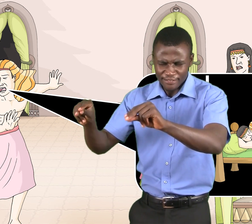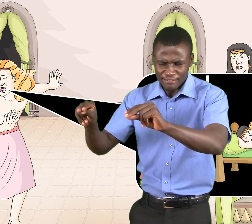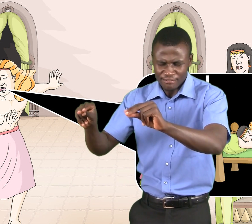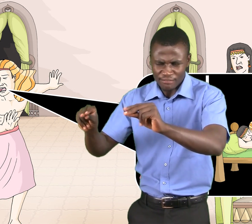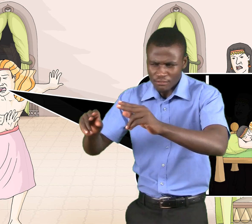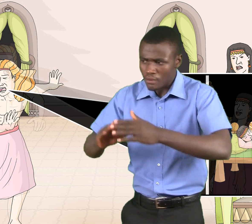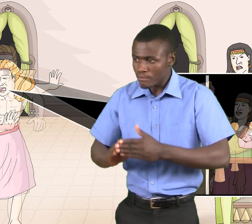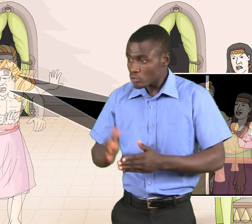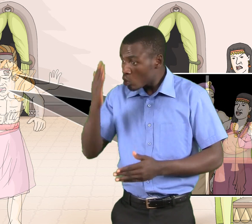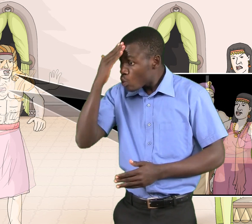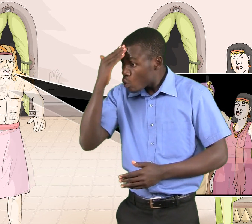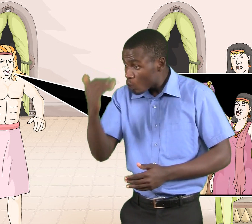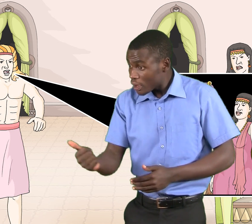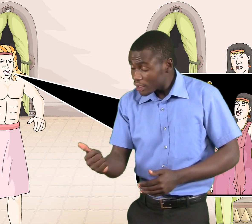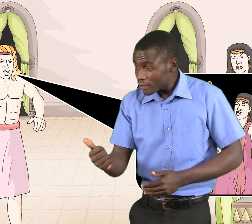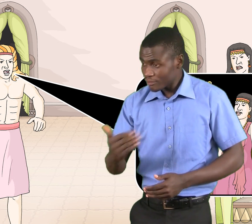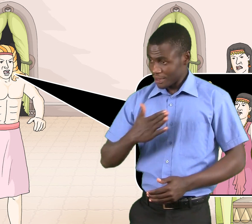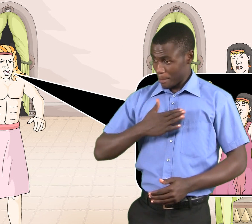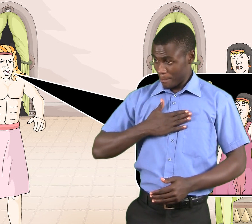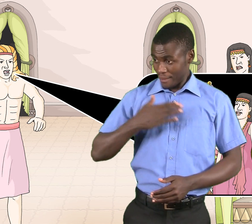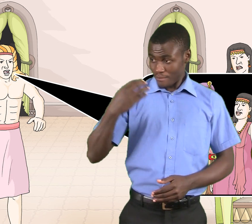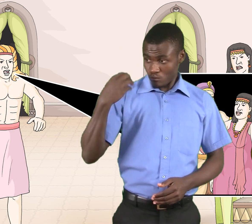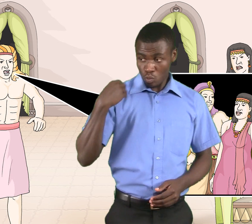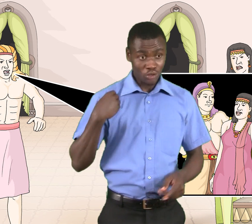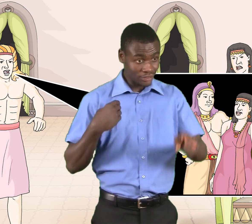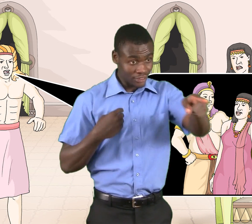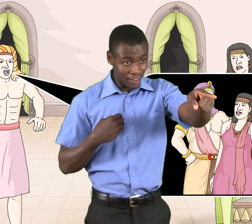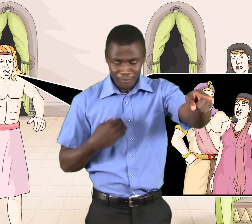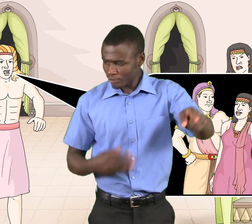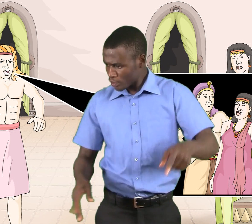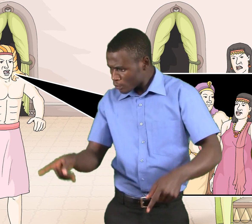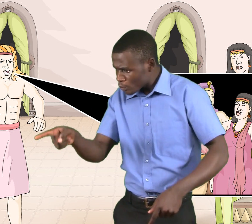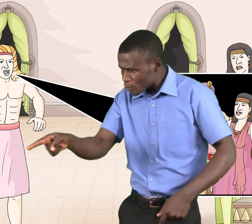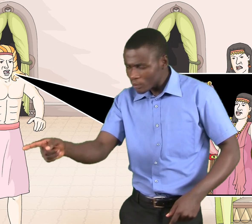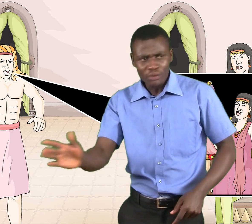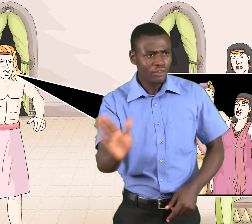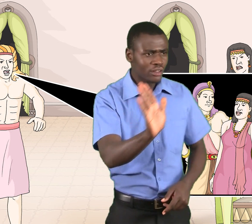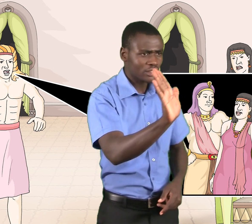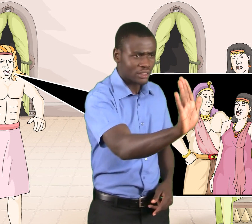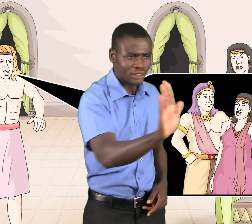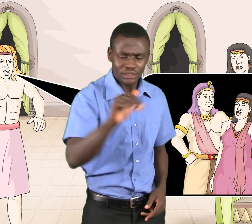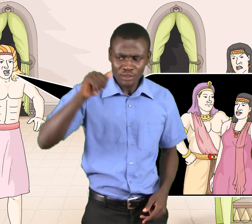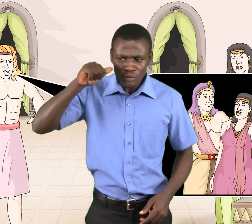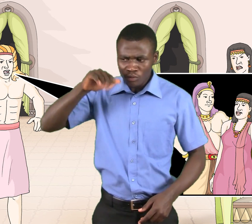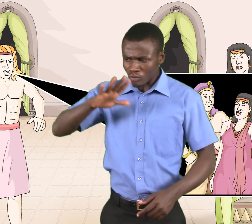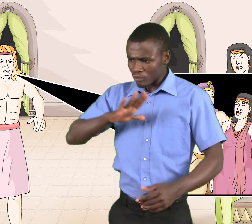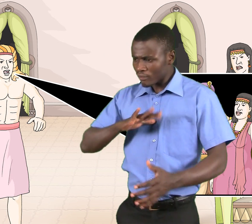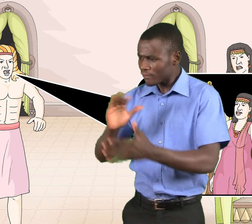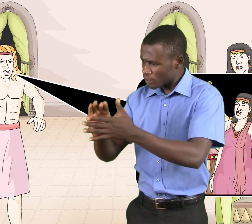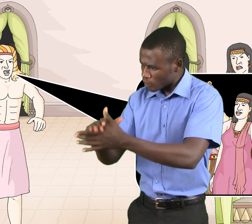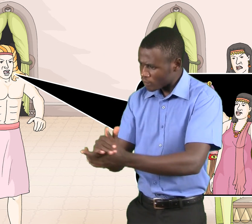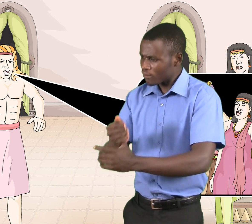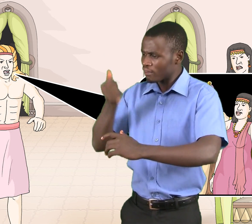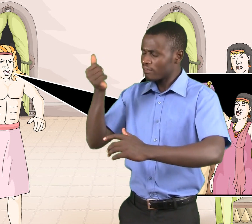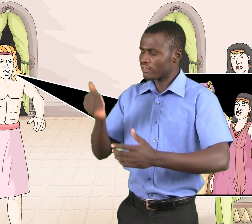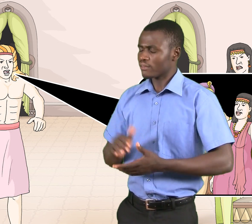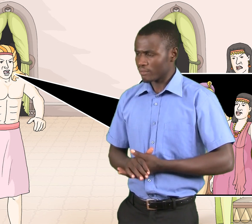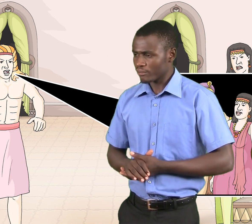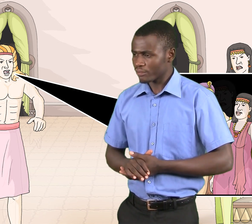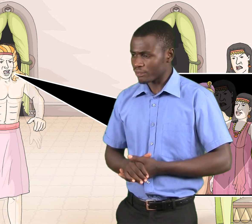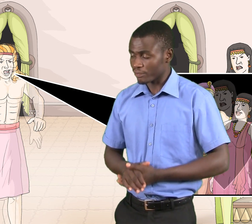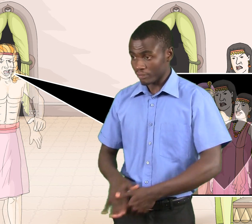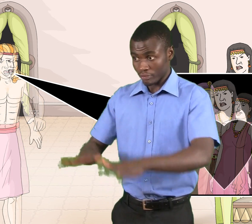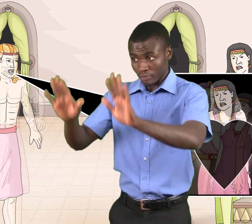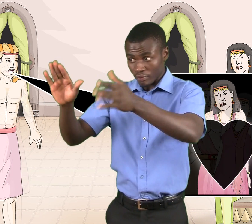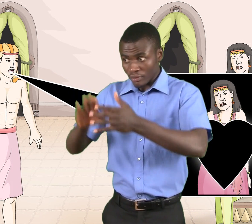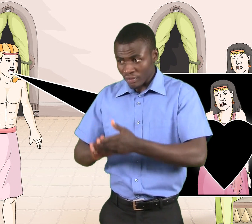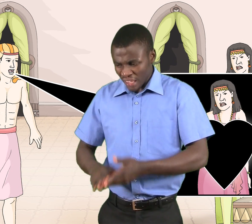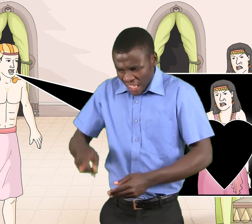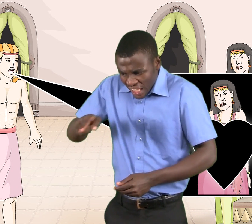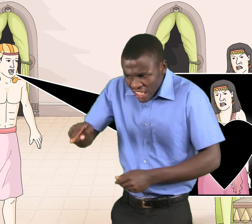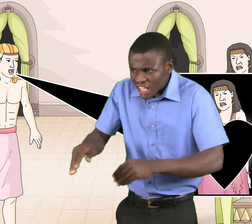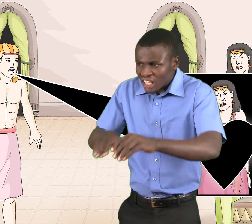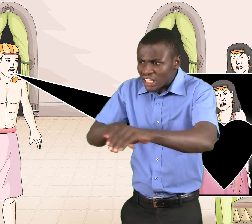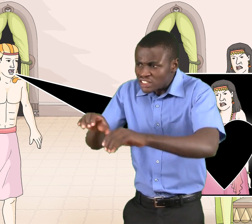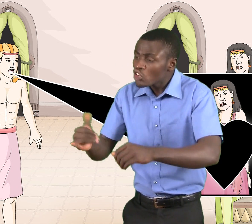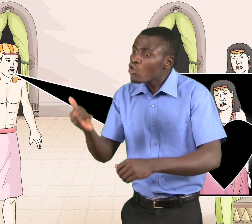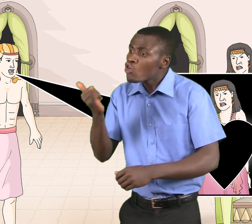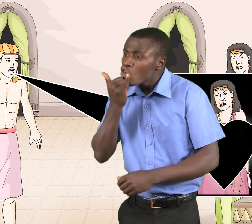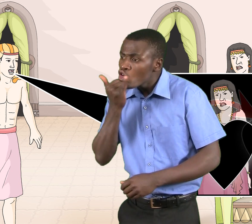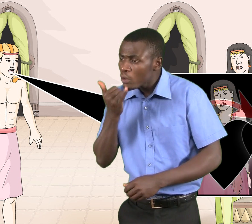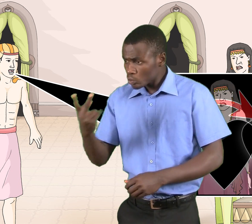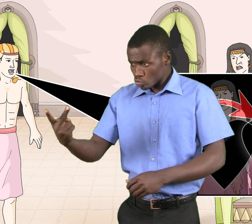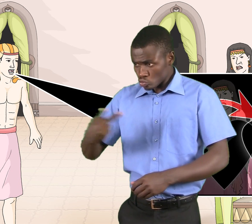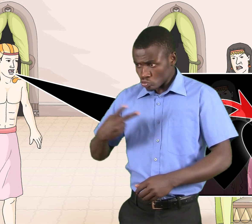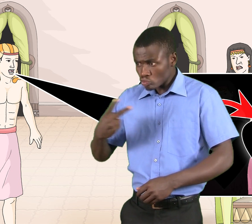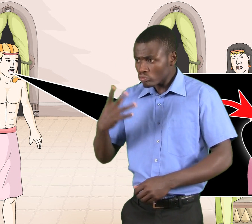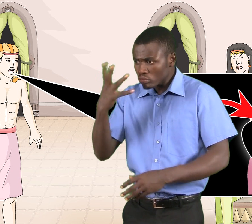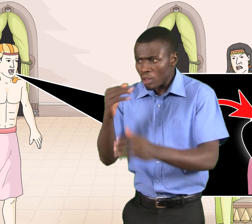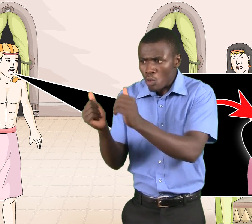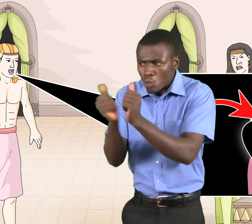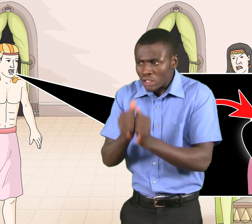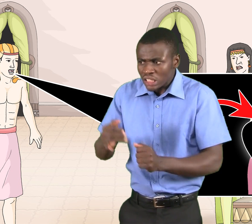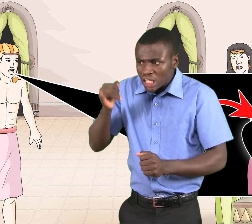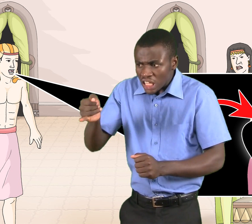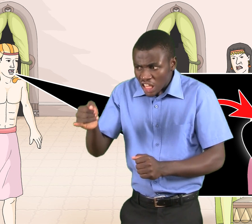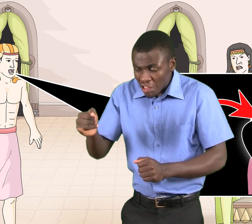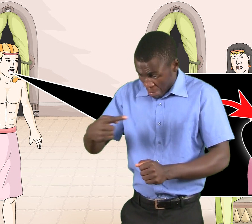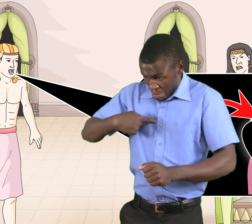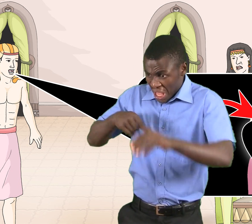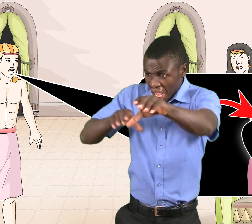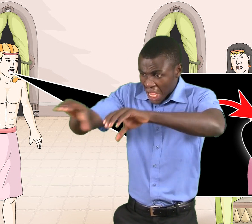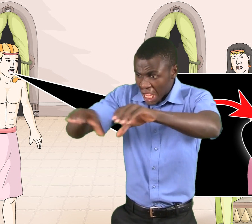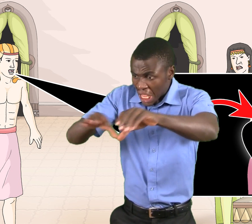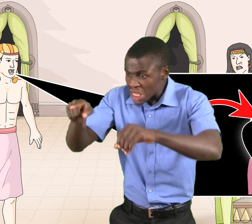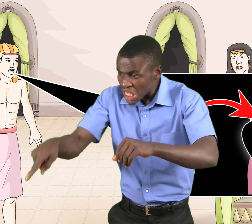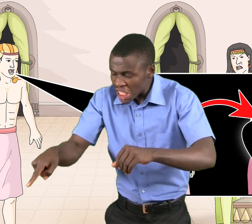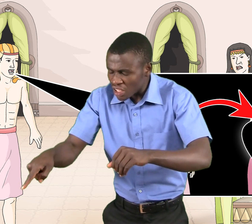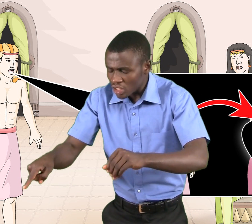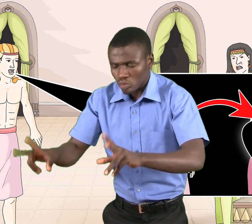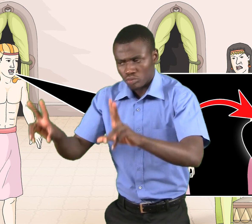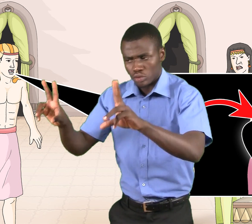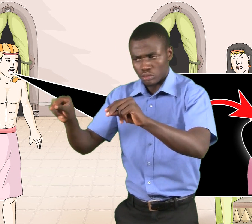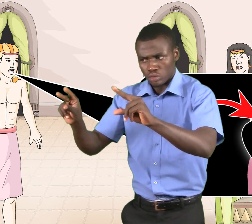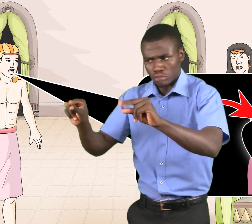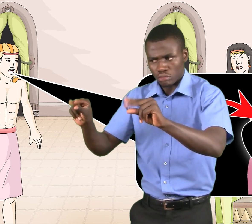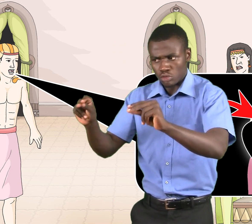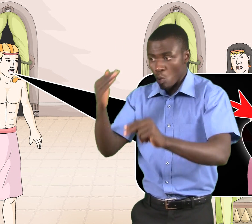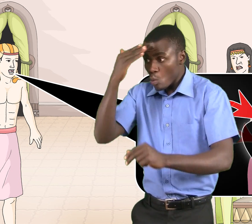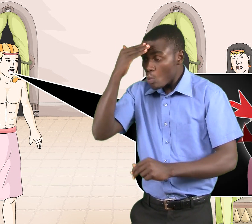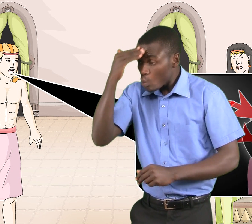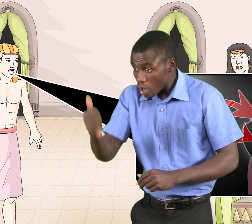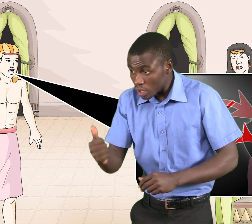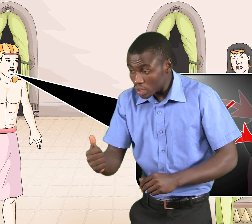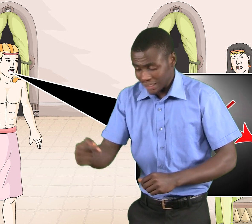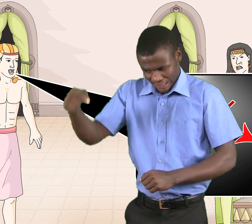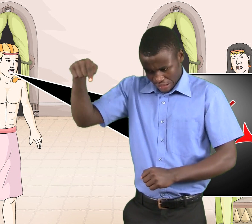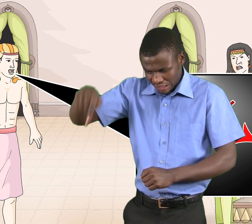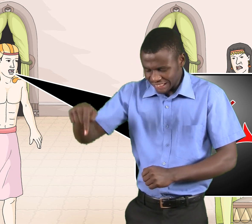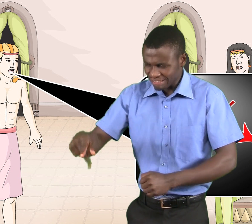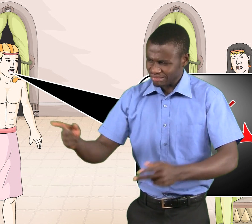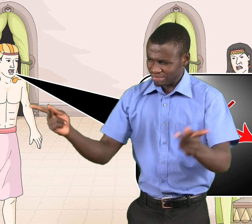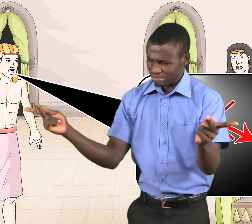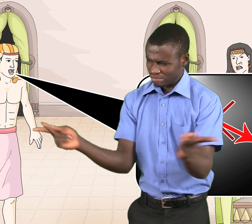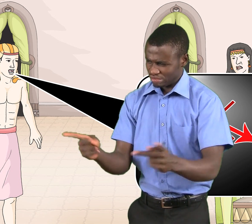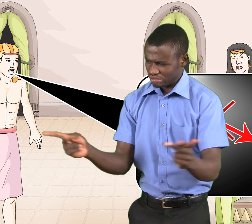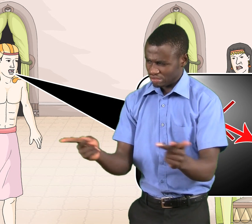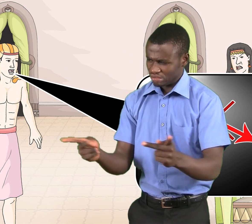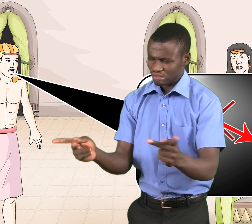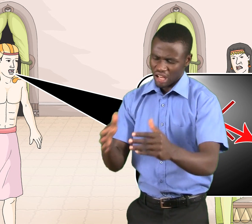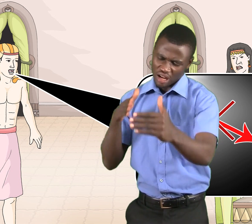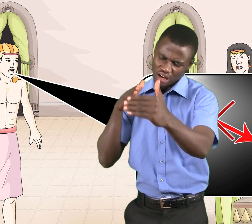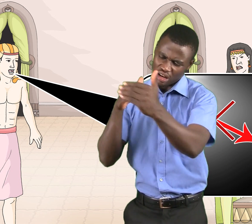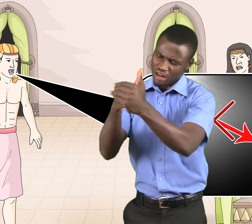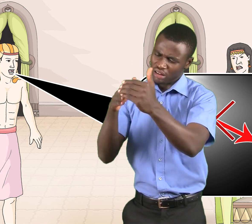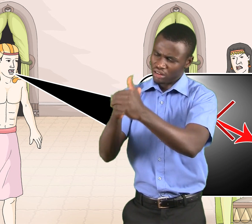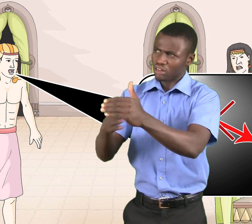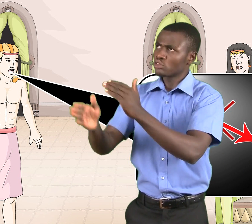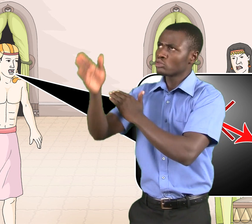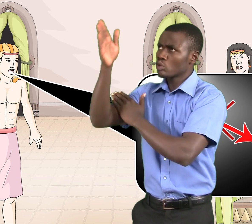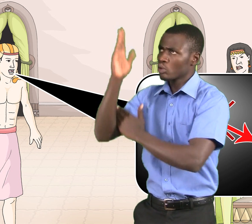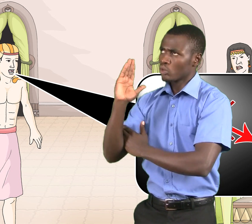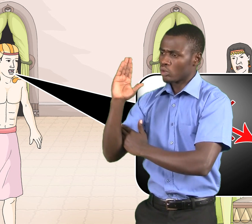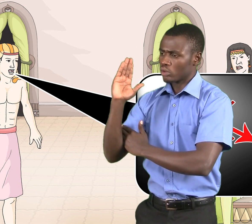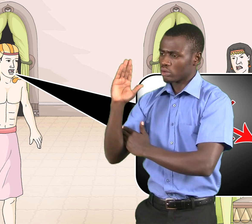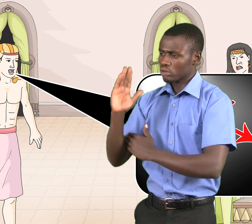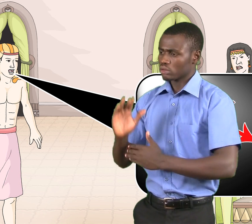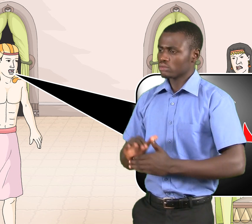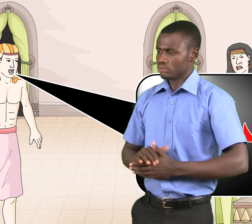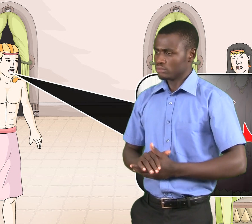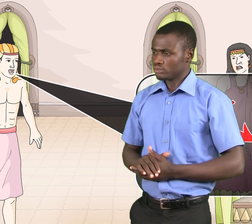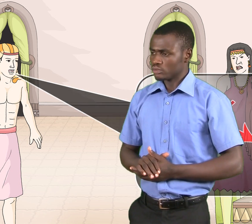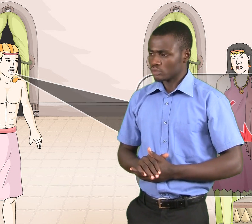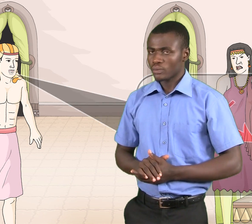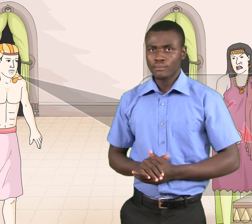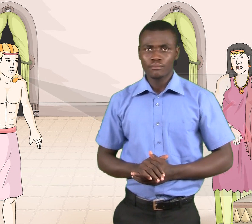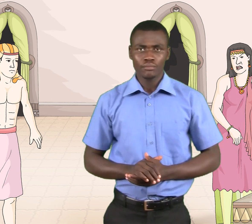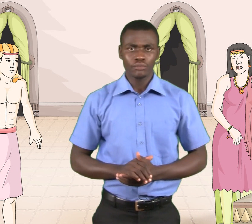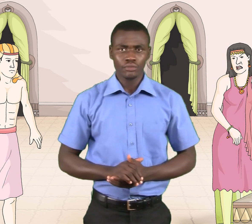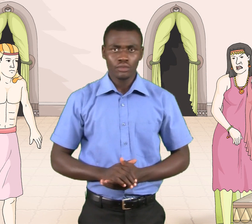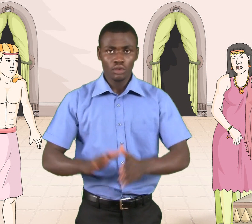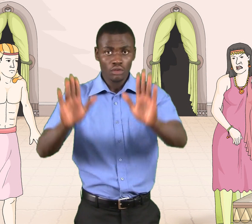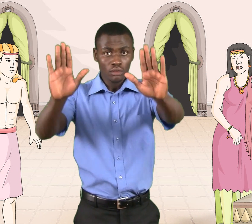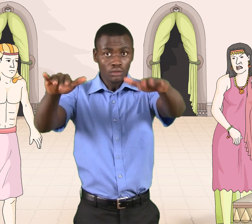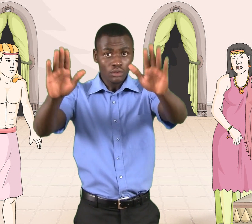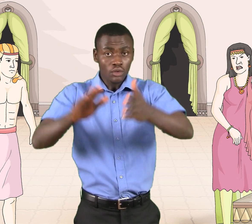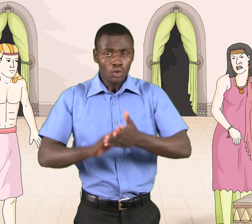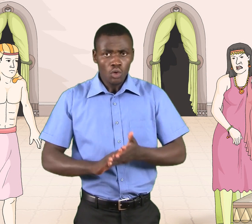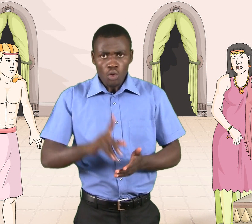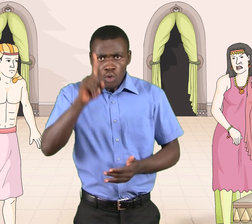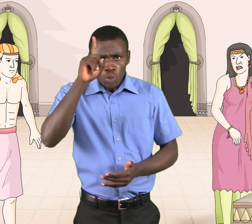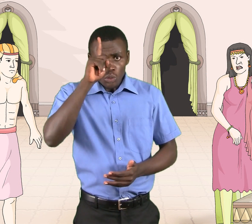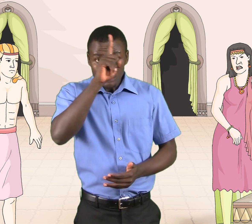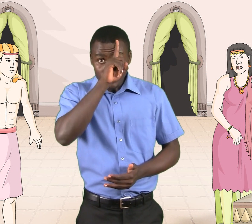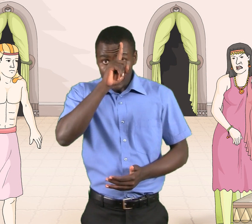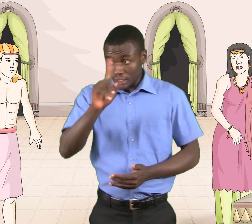So how could I do such a great evil and sin against God?”